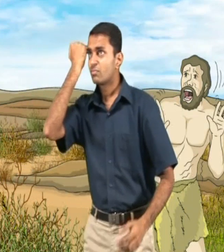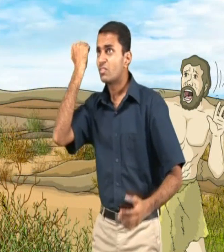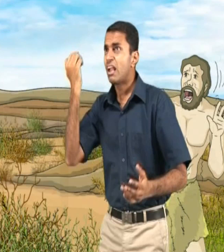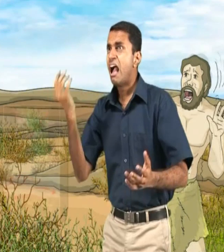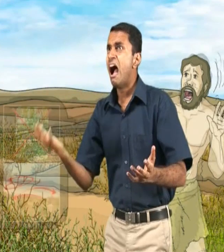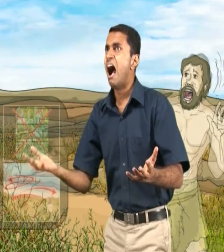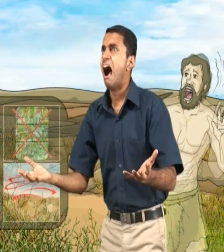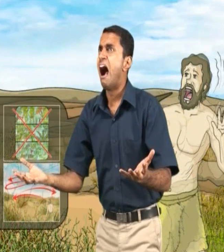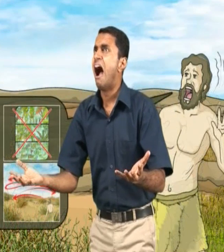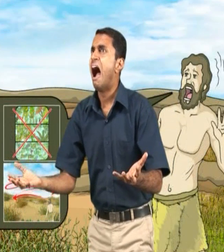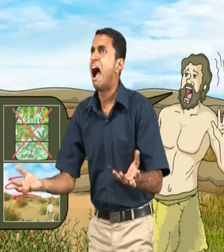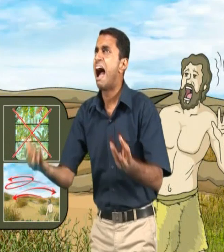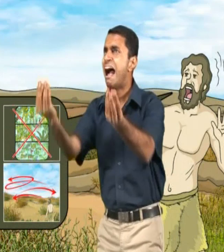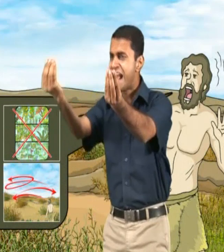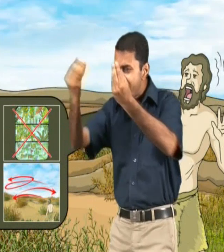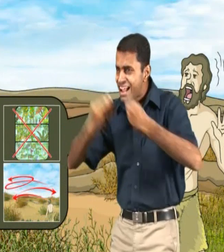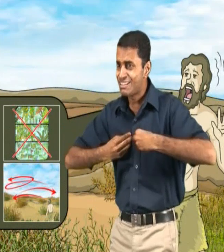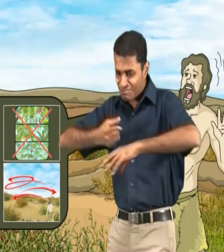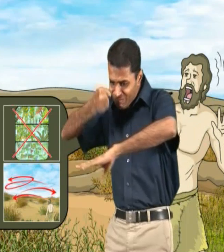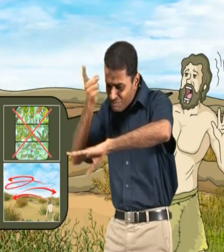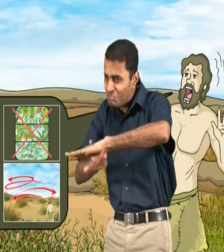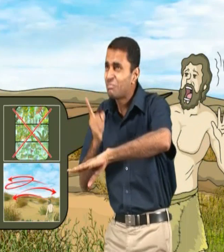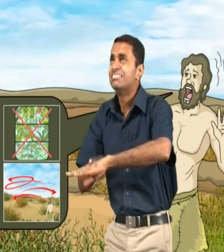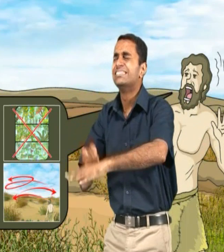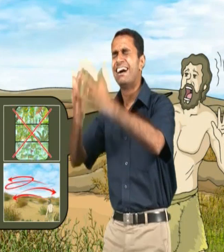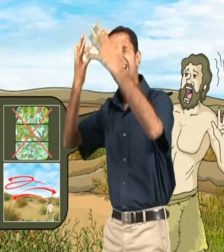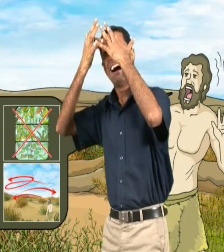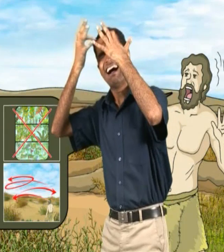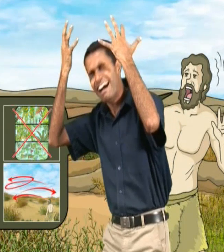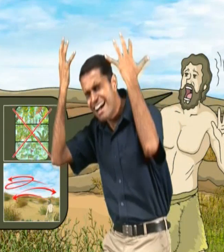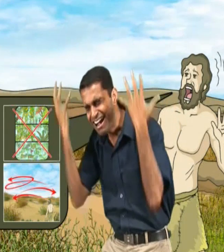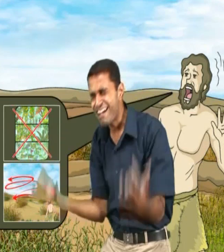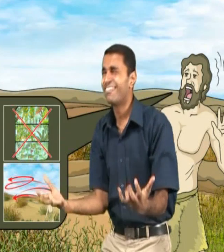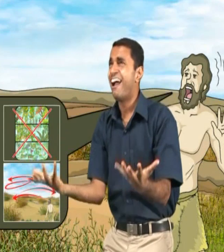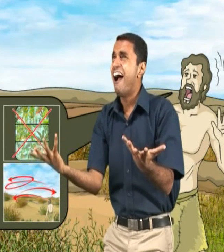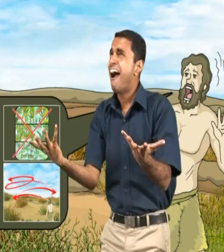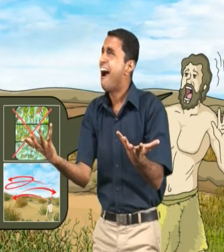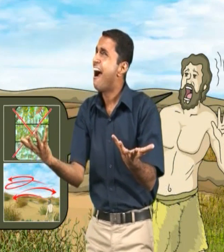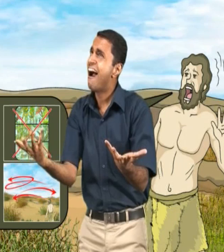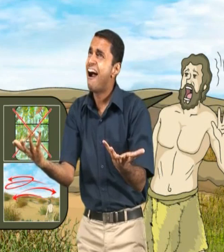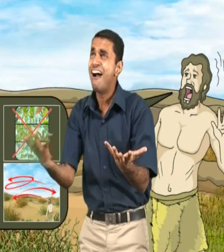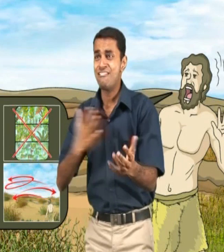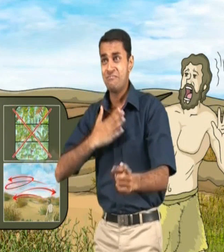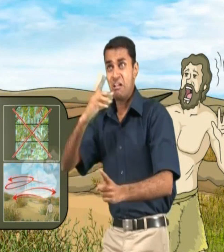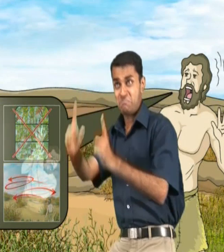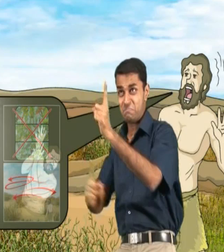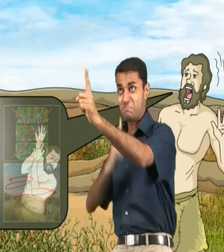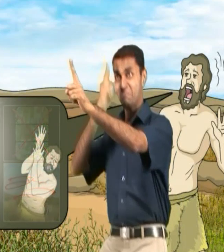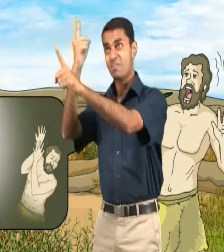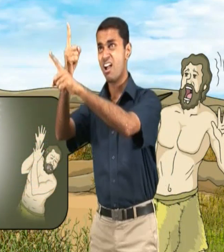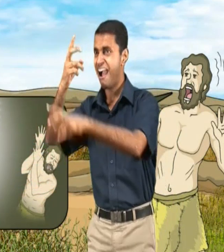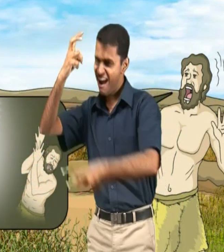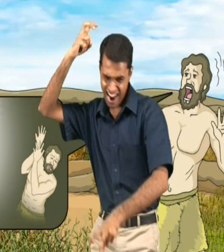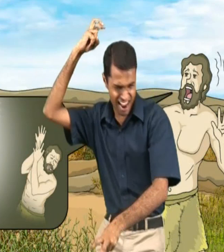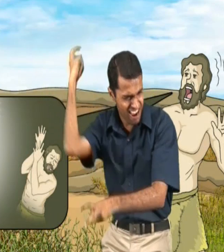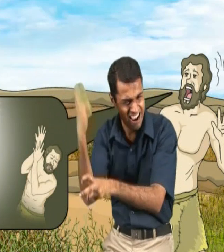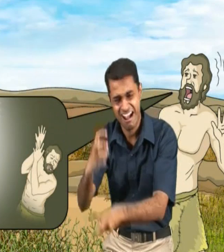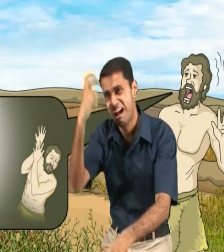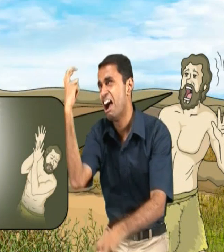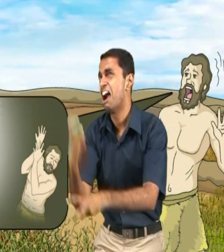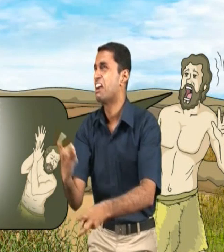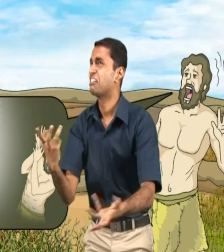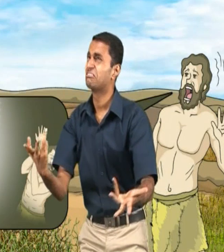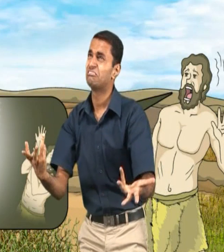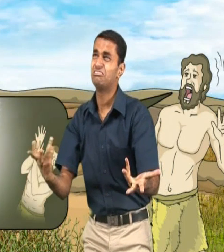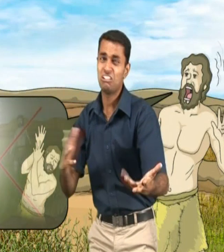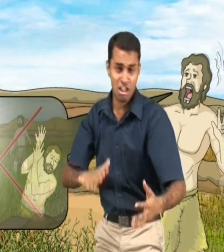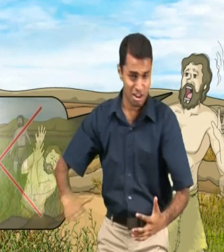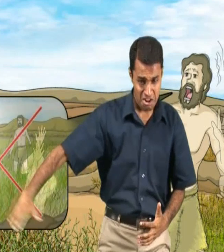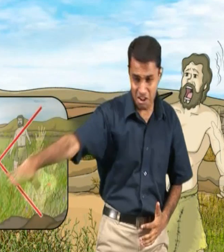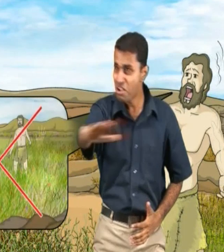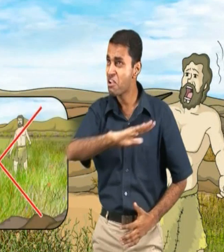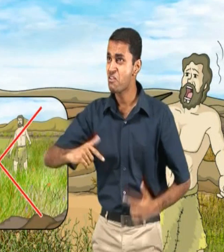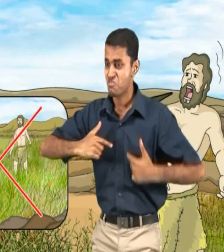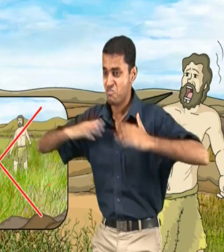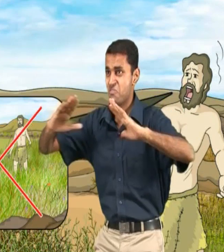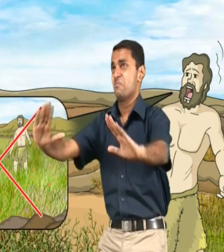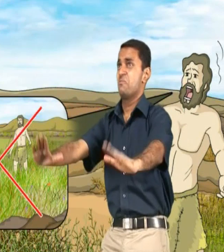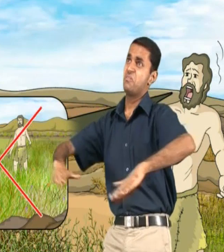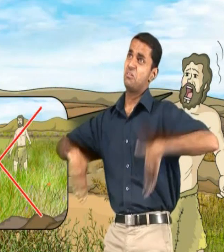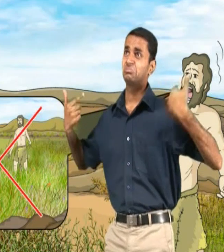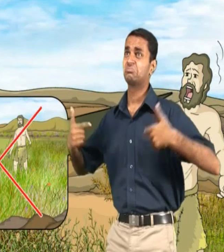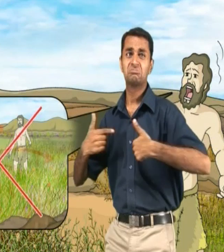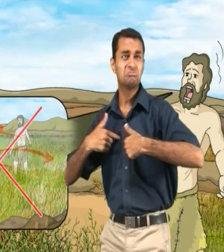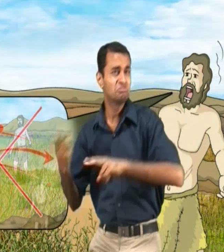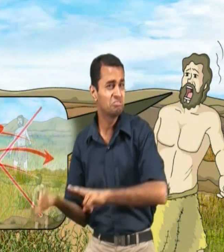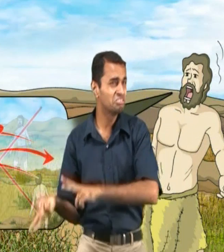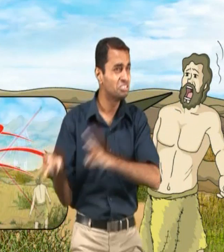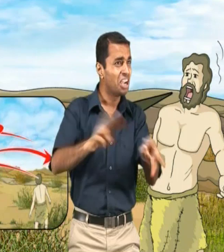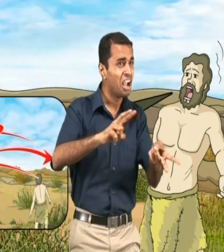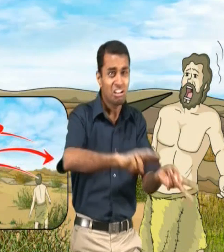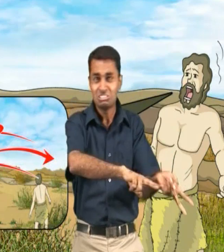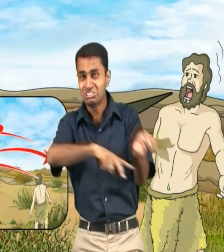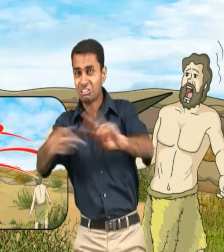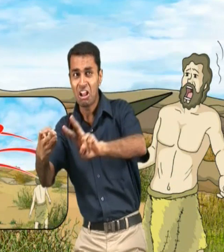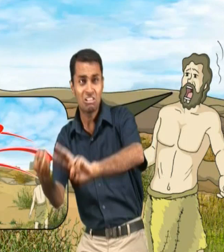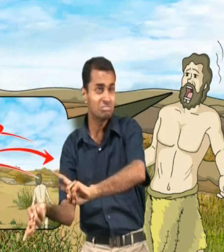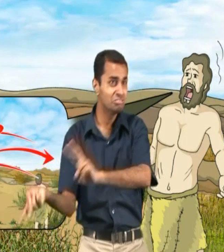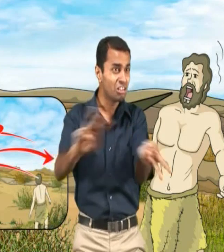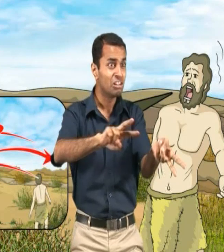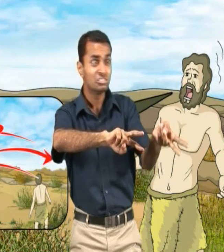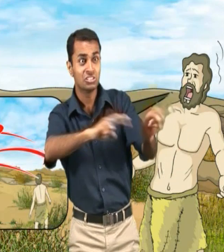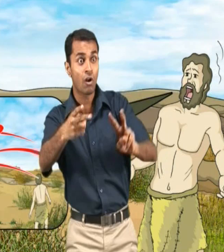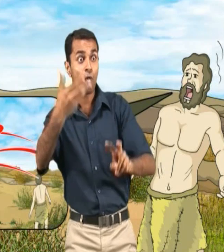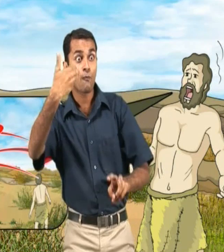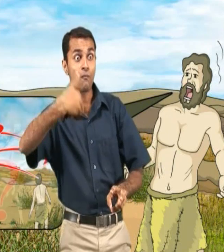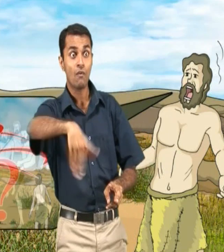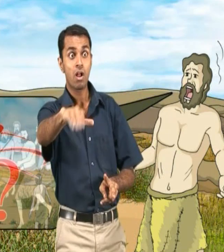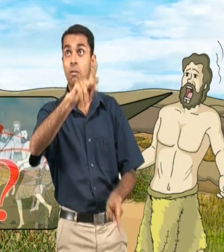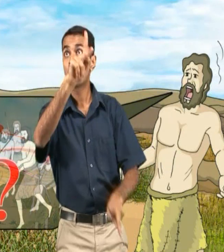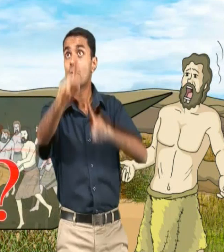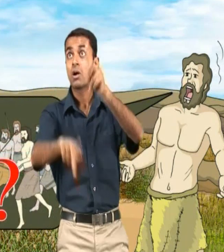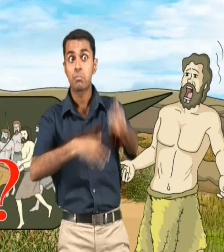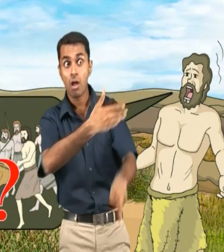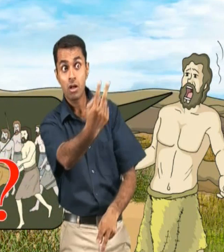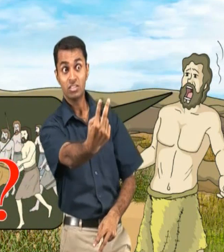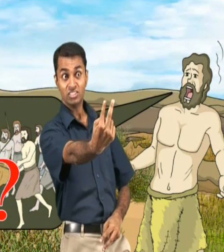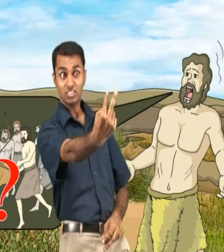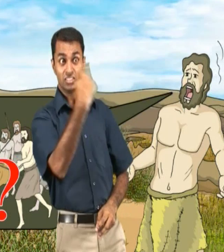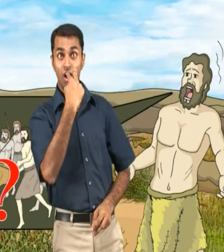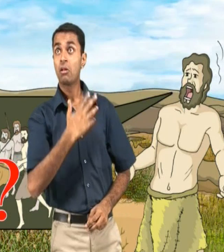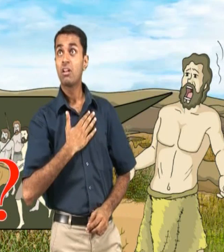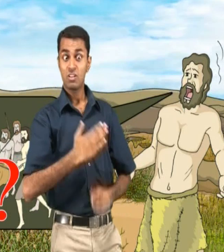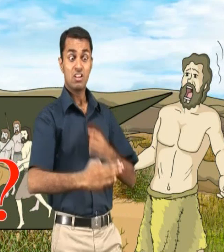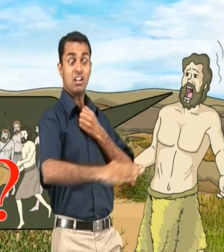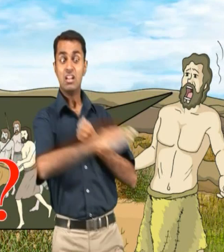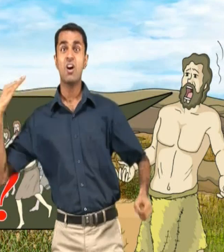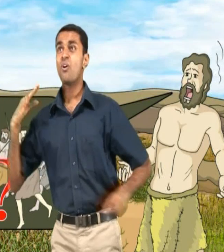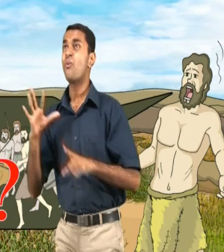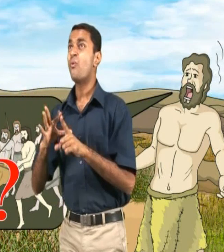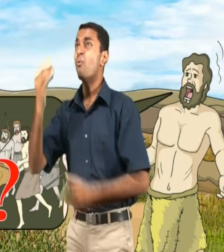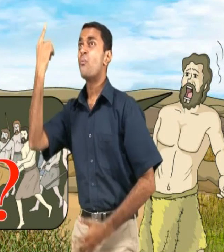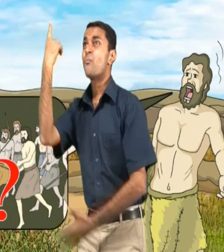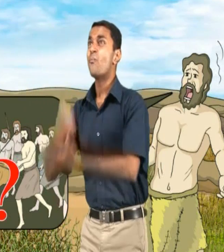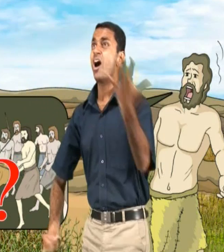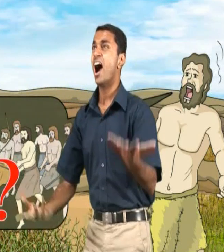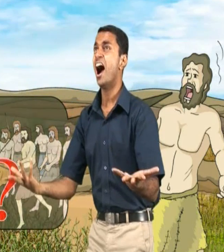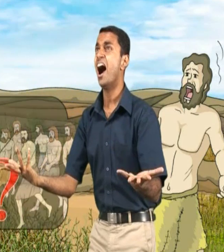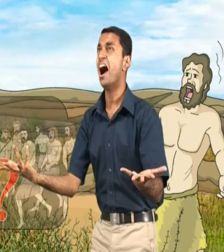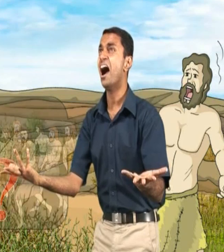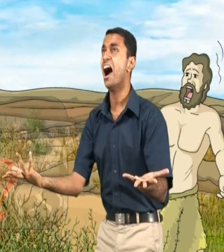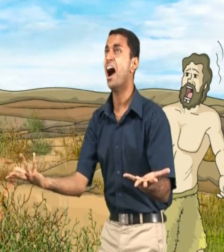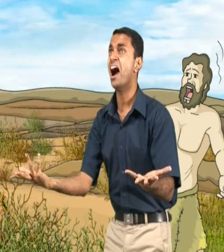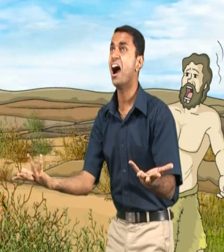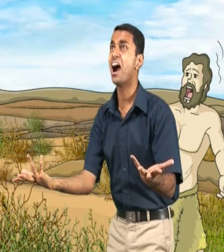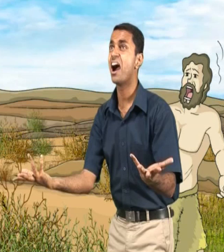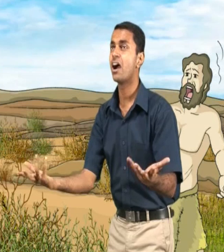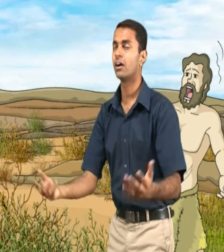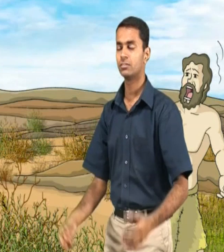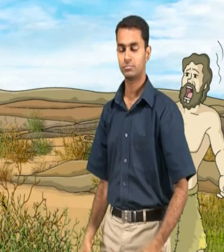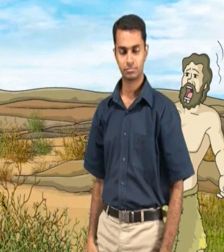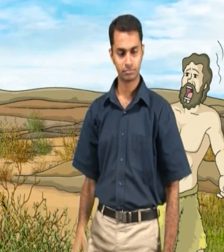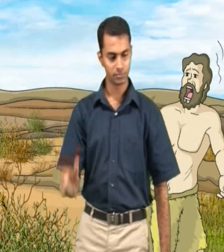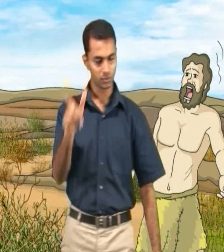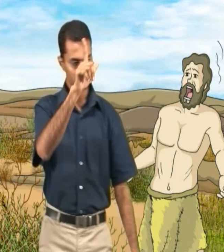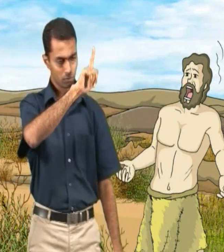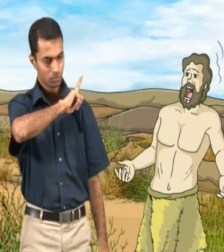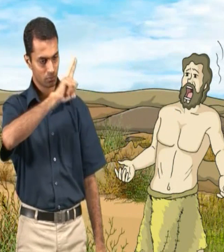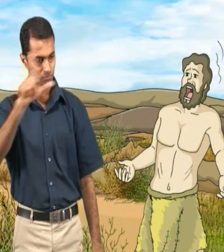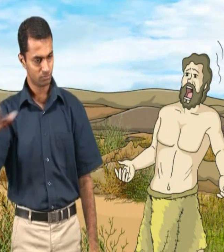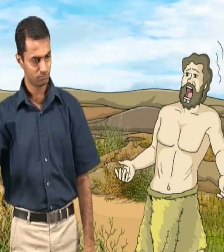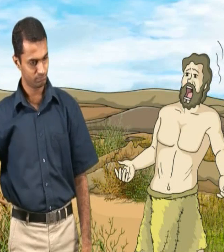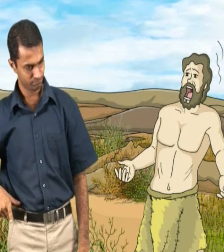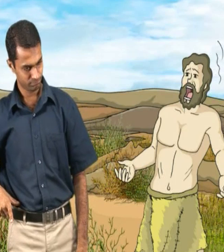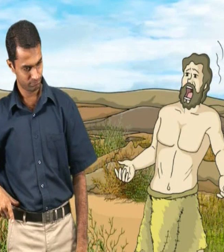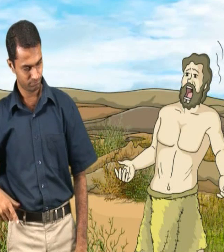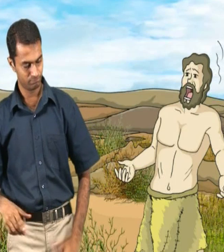Behold, this day You have driven me from the face of the earth, and from Your face I will be hidden;